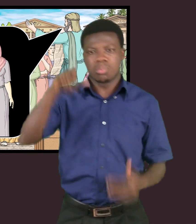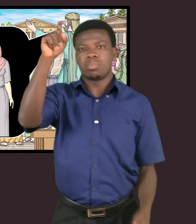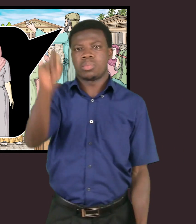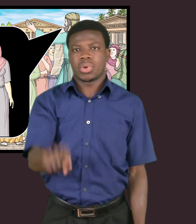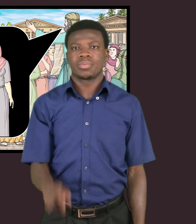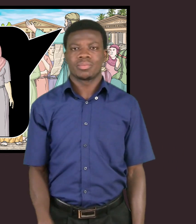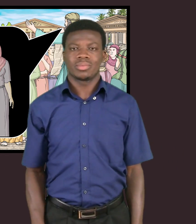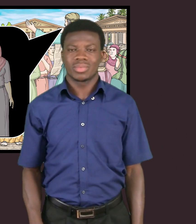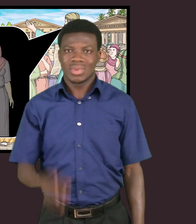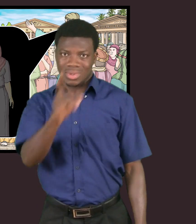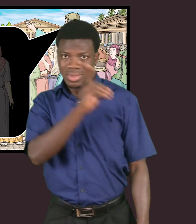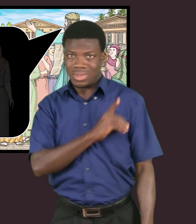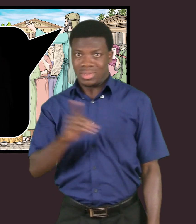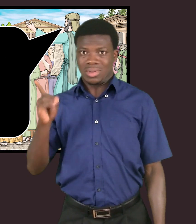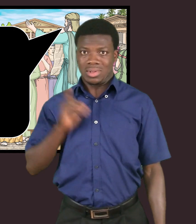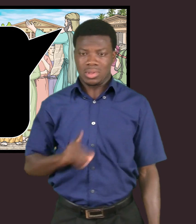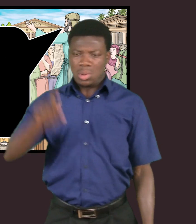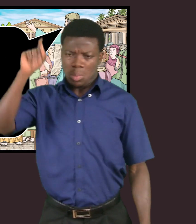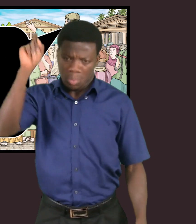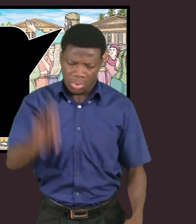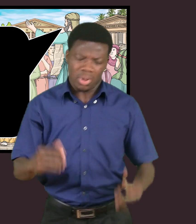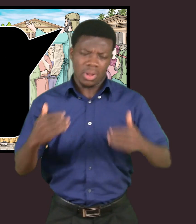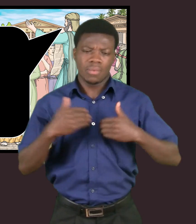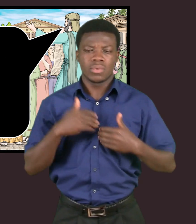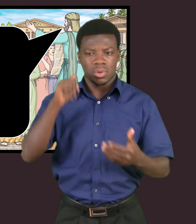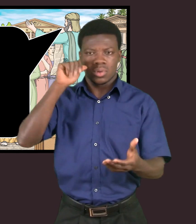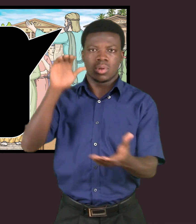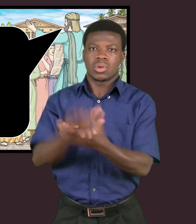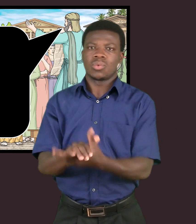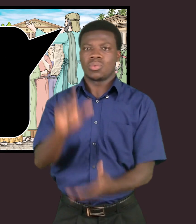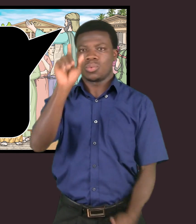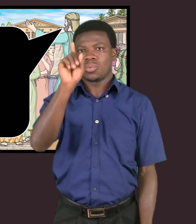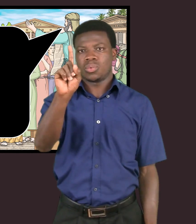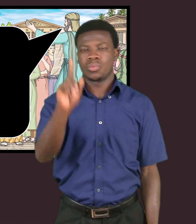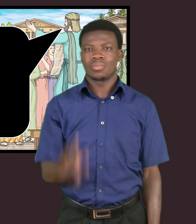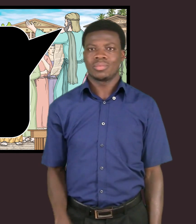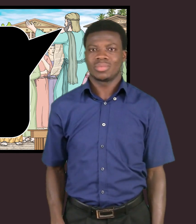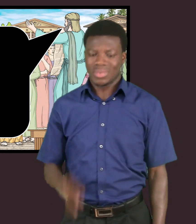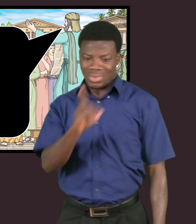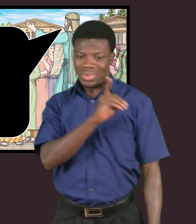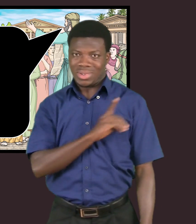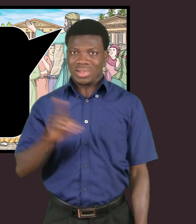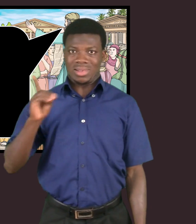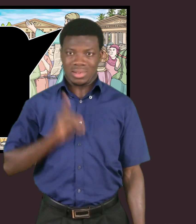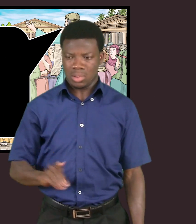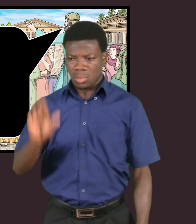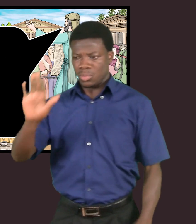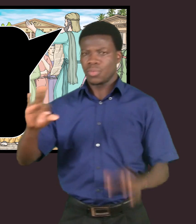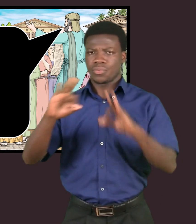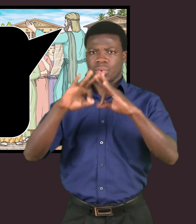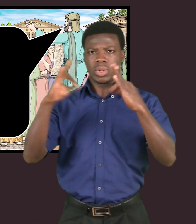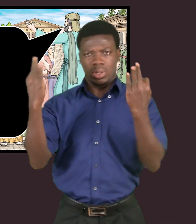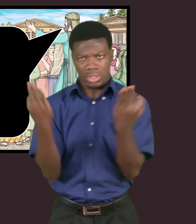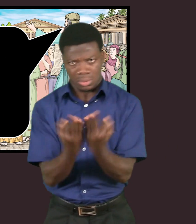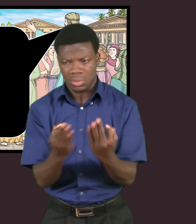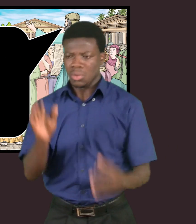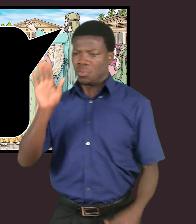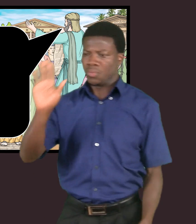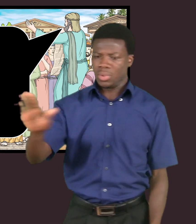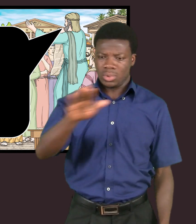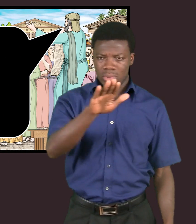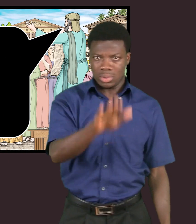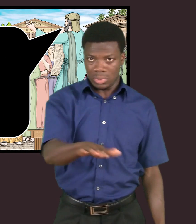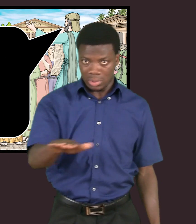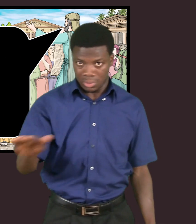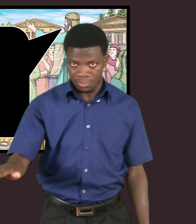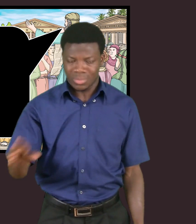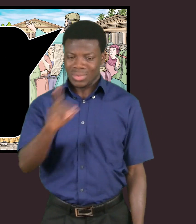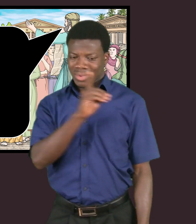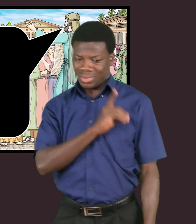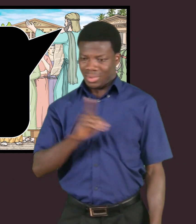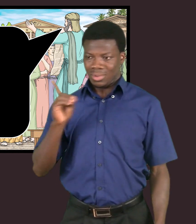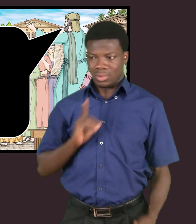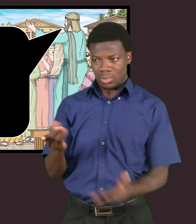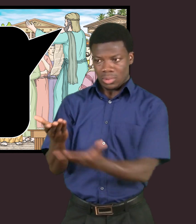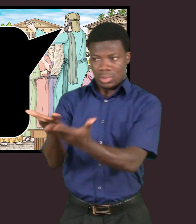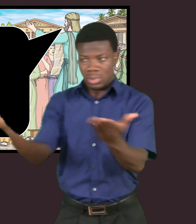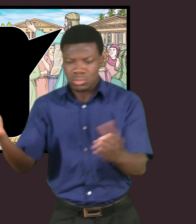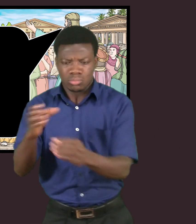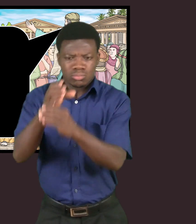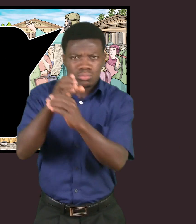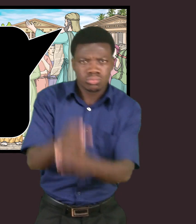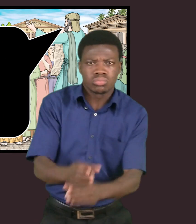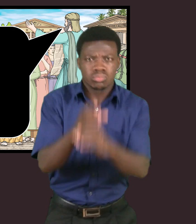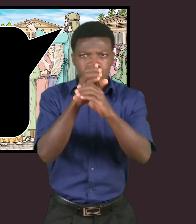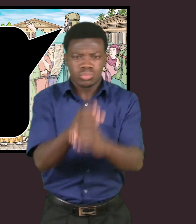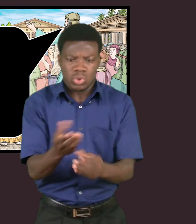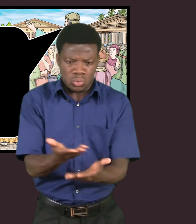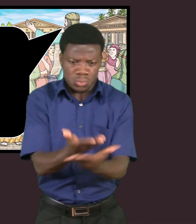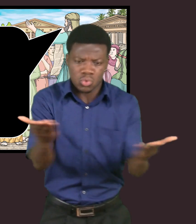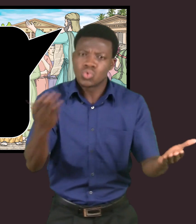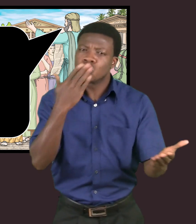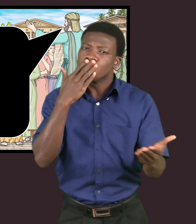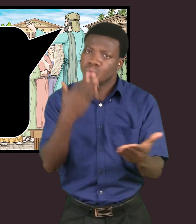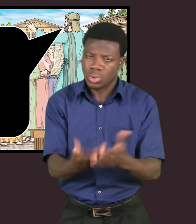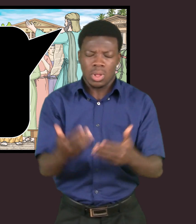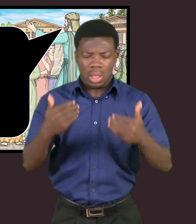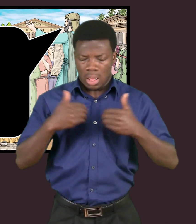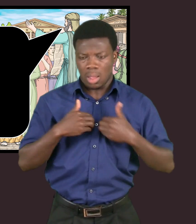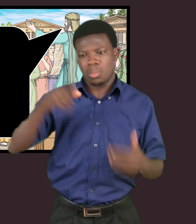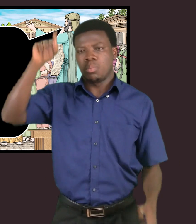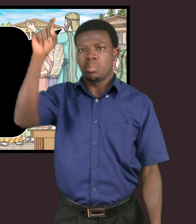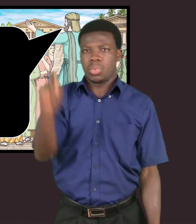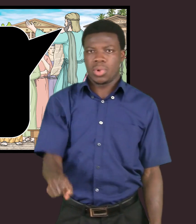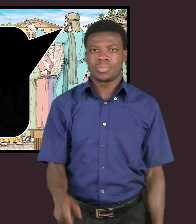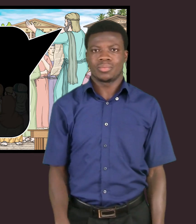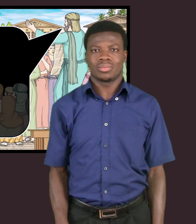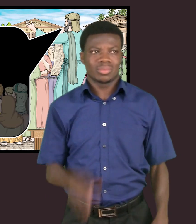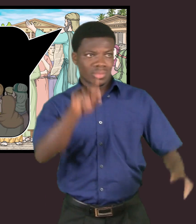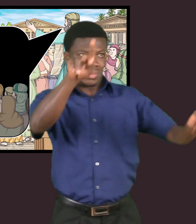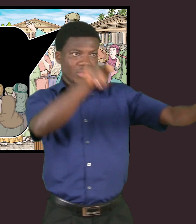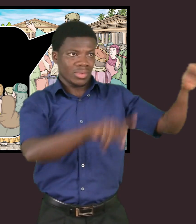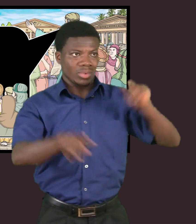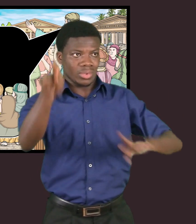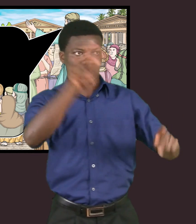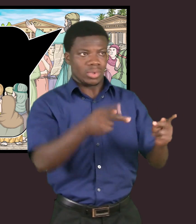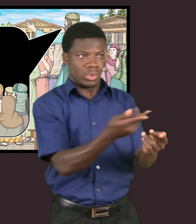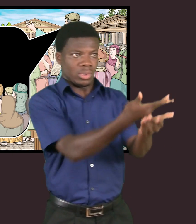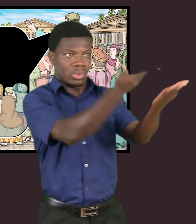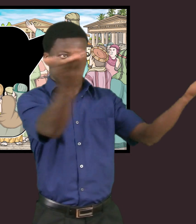A deacon must be the husband of but one wife, a good manager of his children and of his own household.